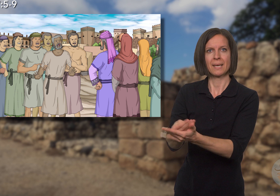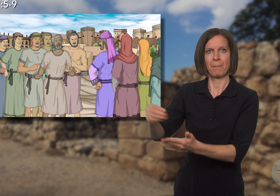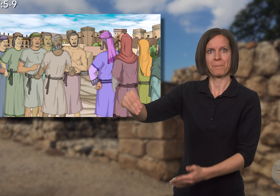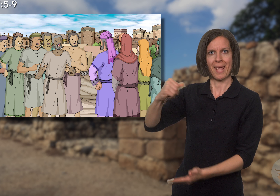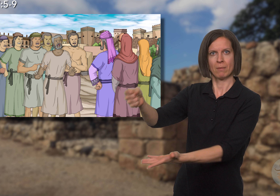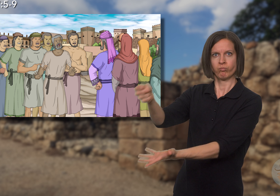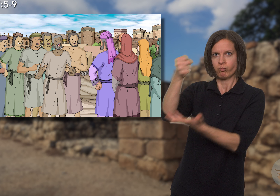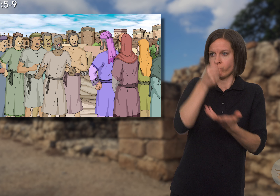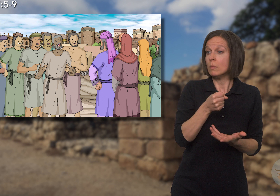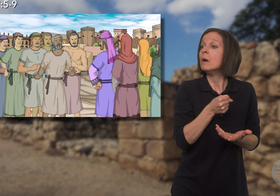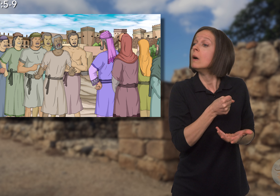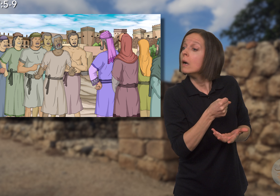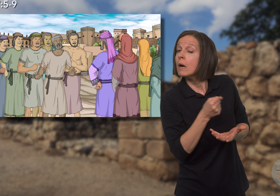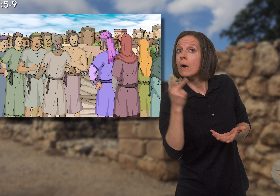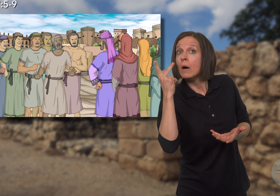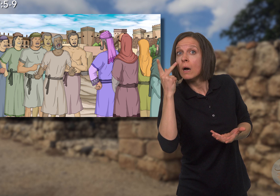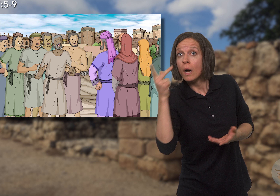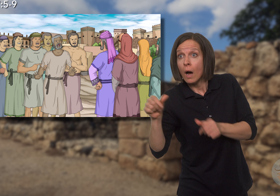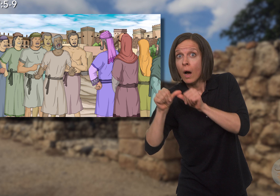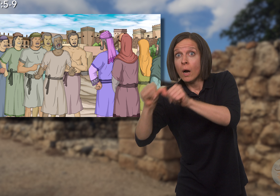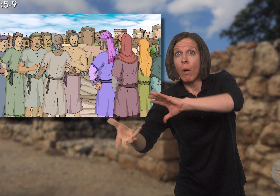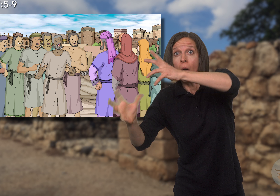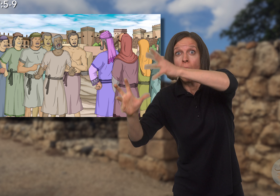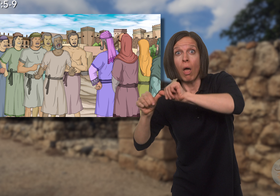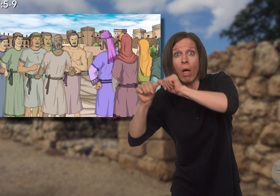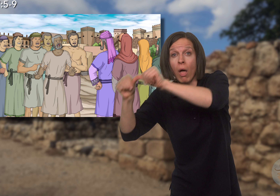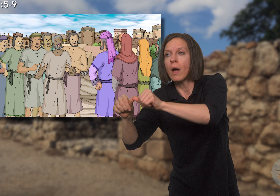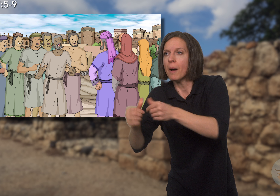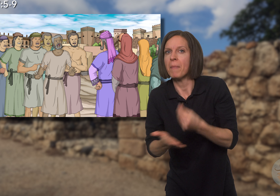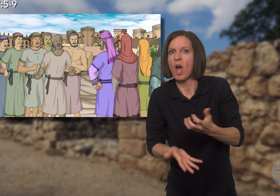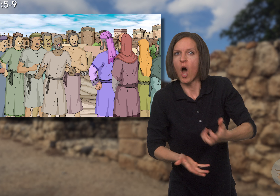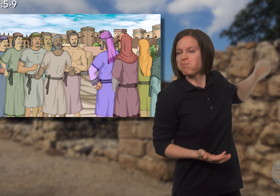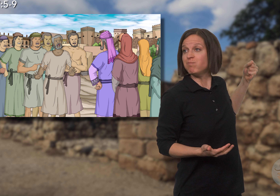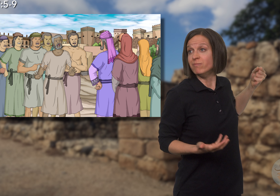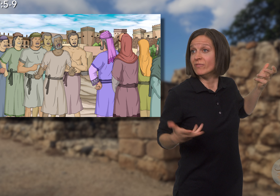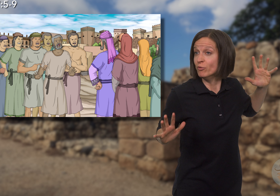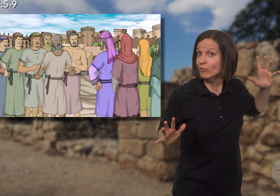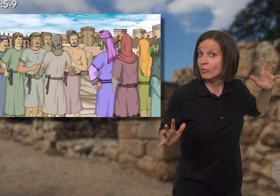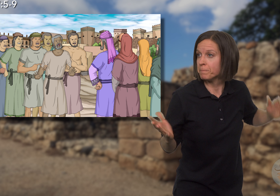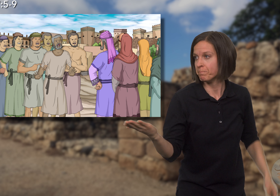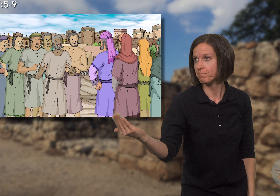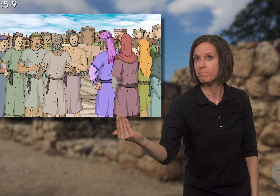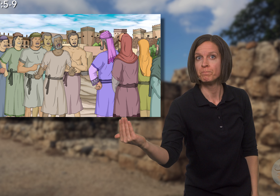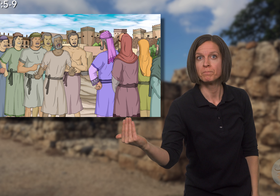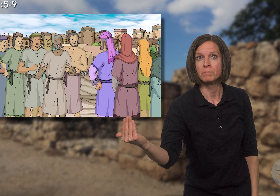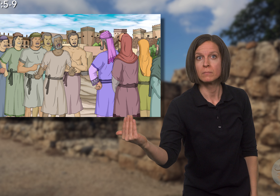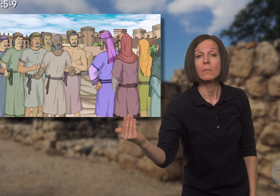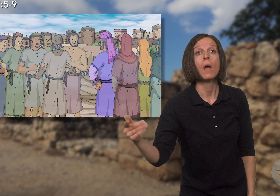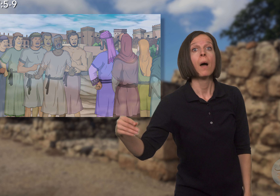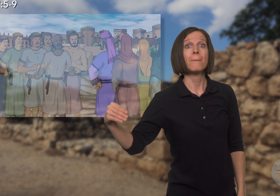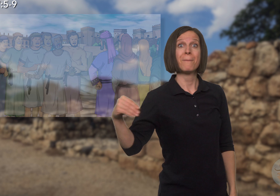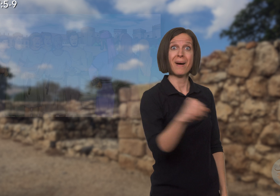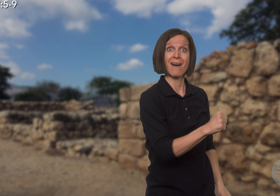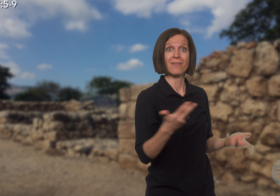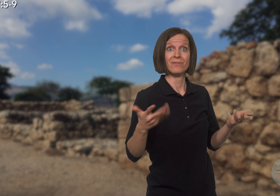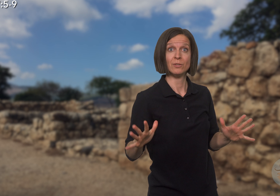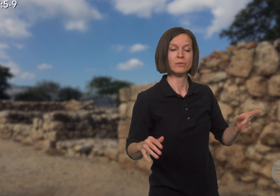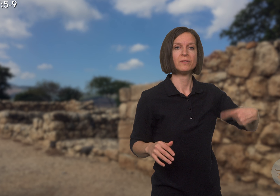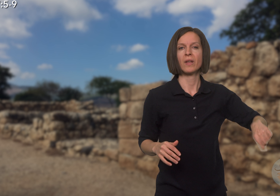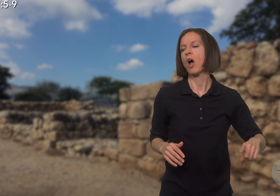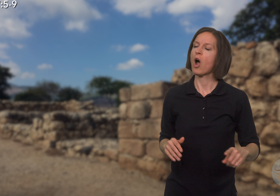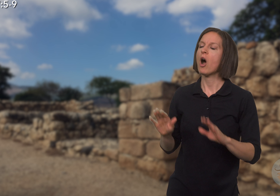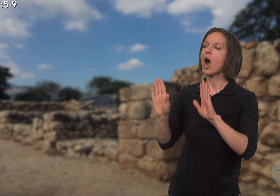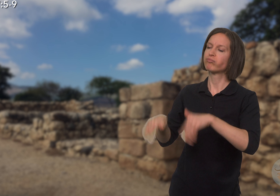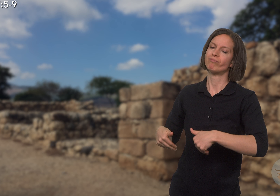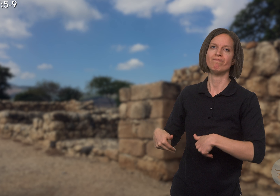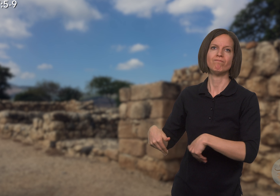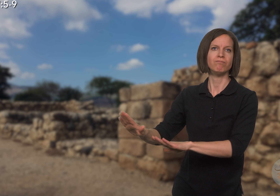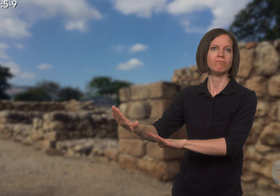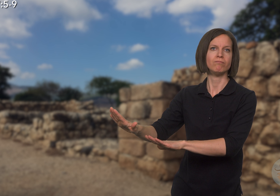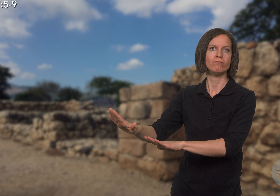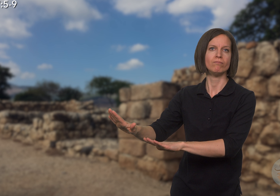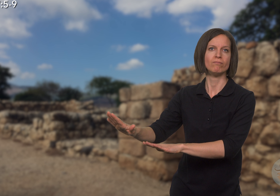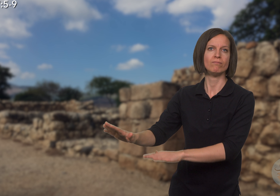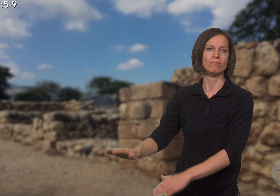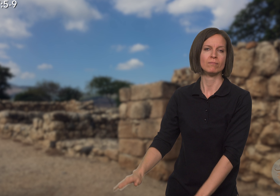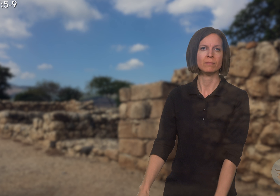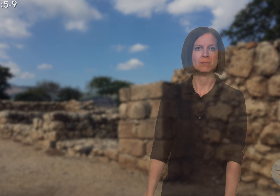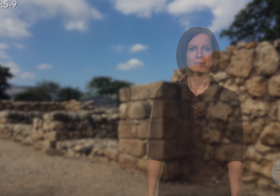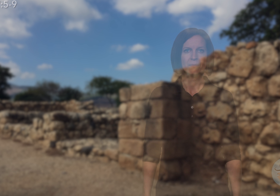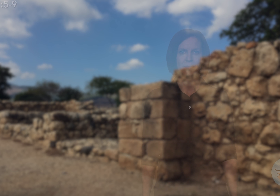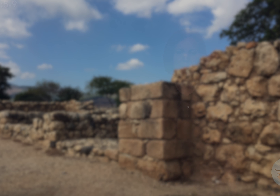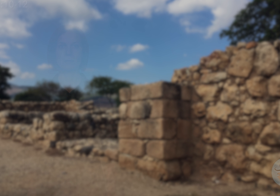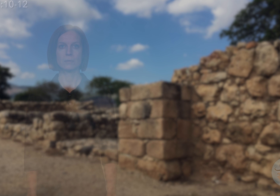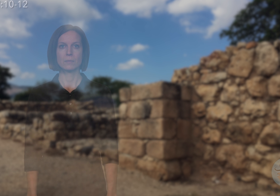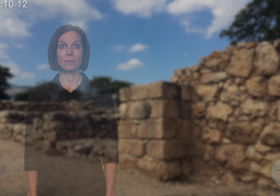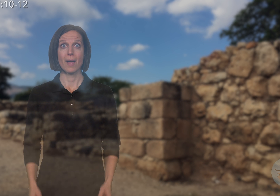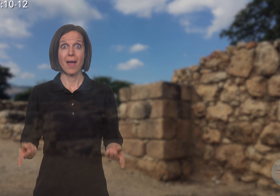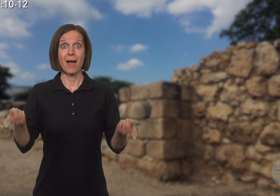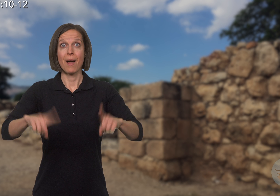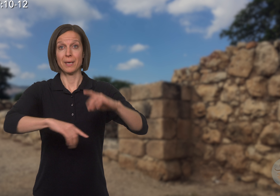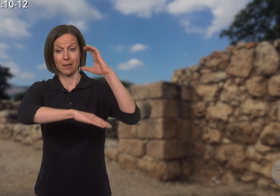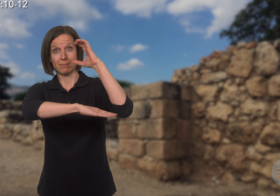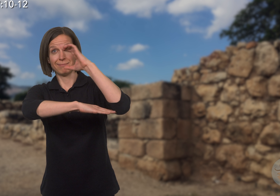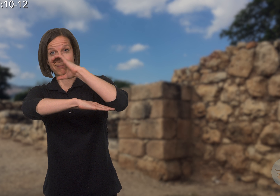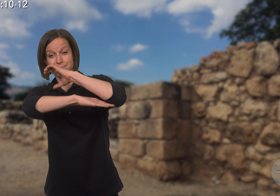And they collected bond from Jason and the others, and then released them.